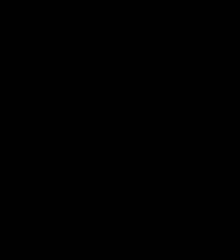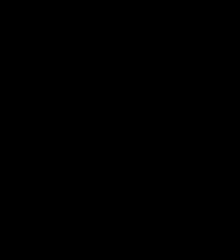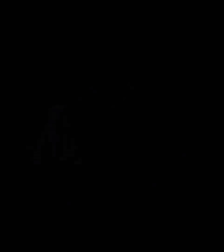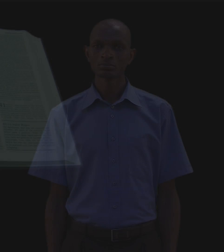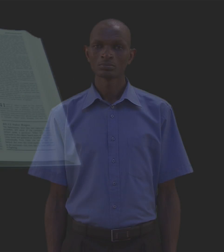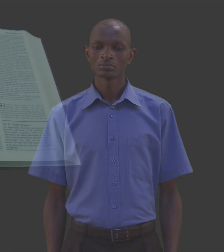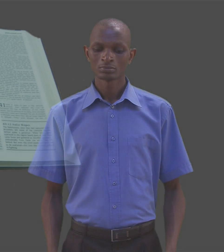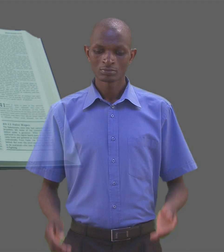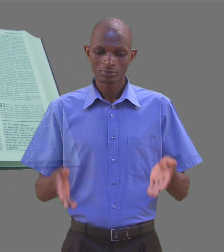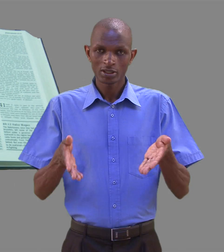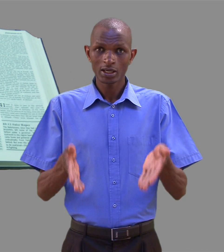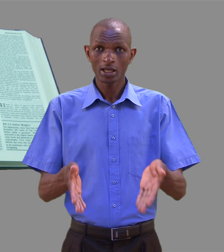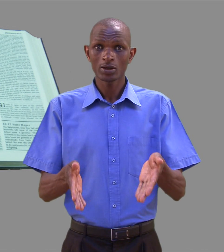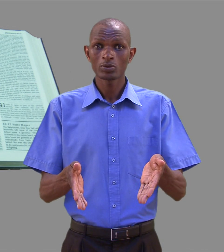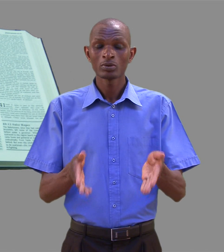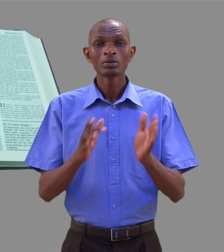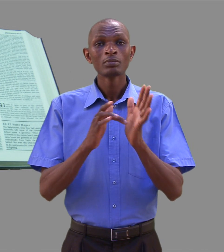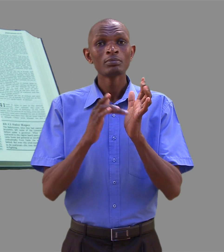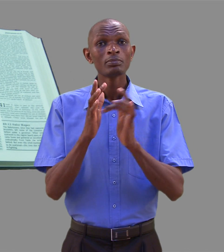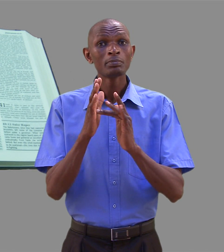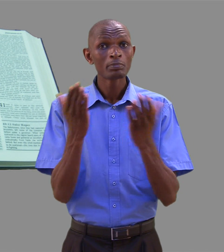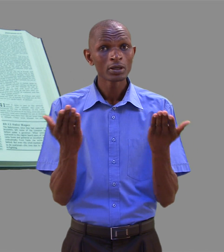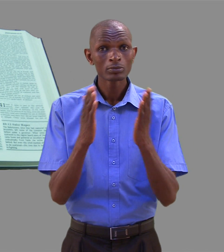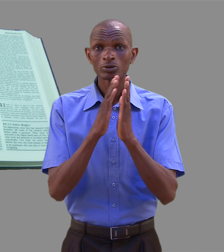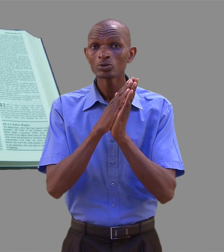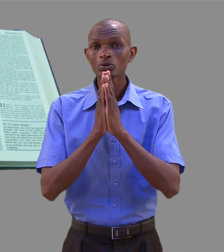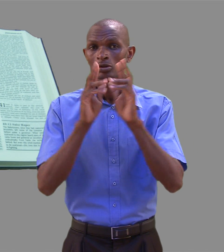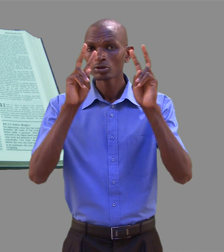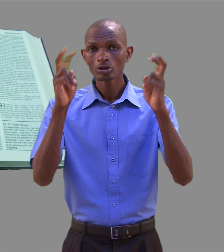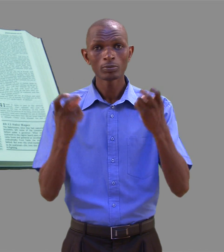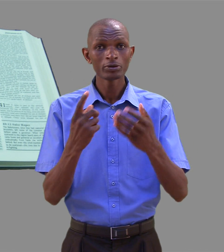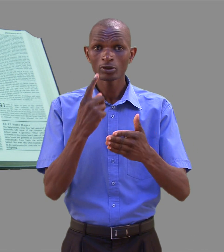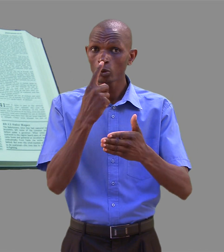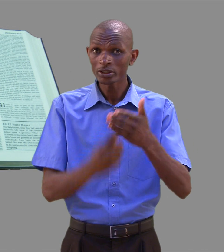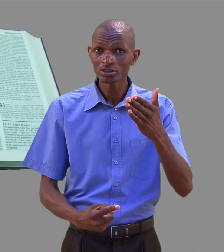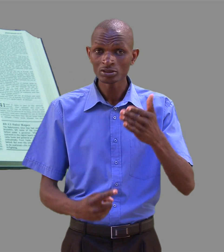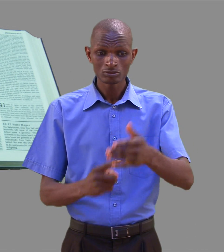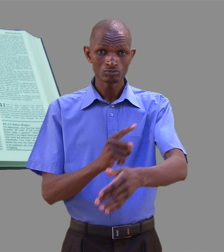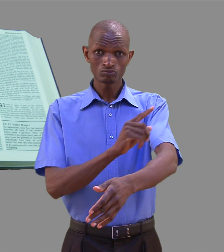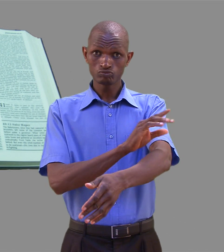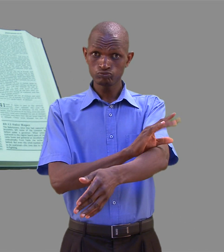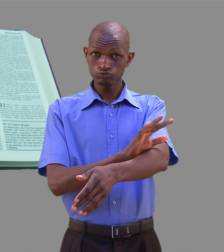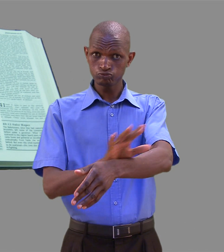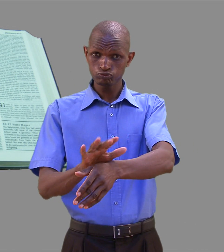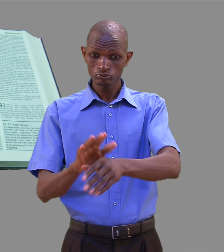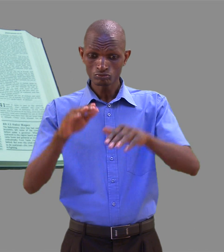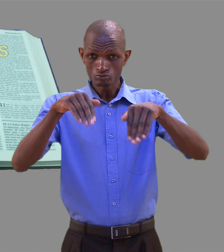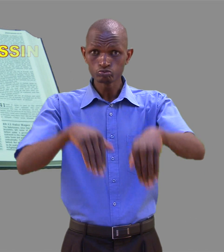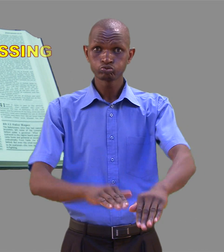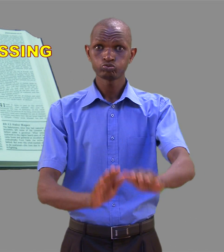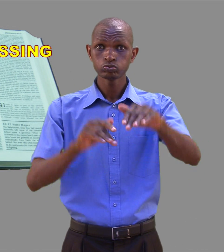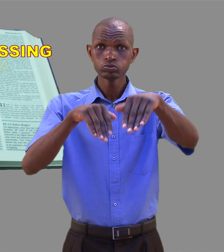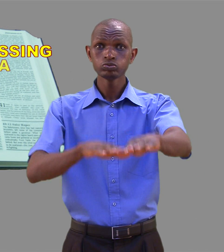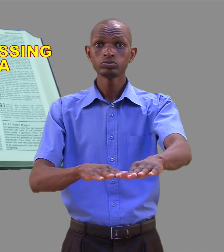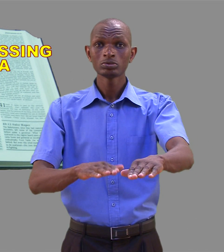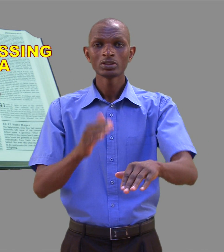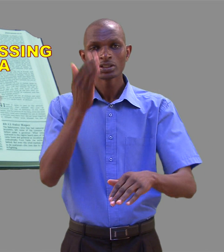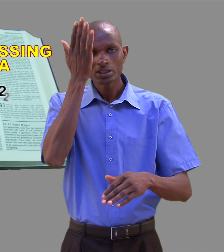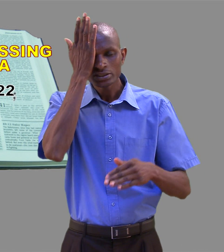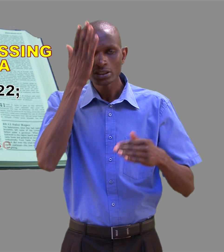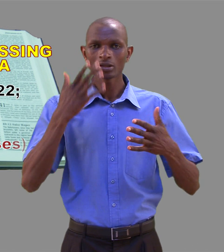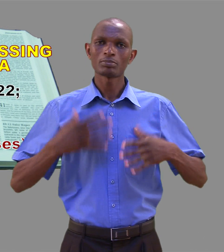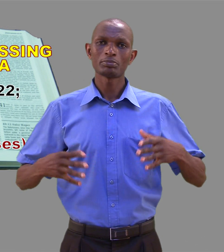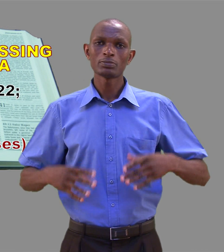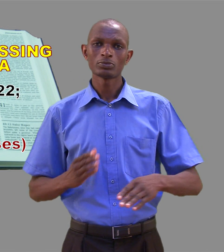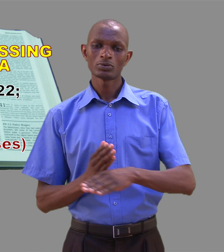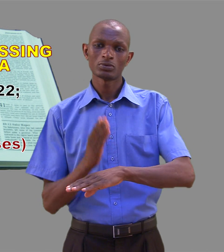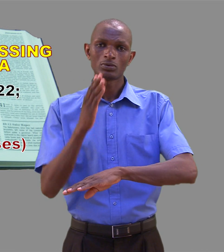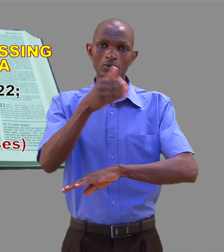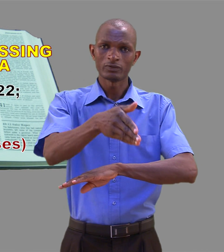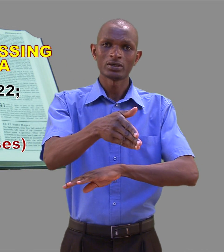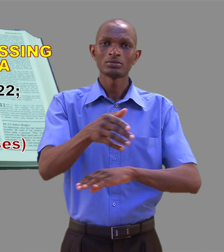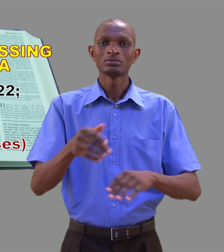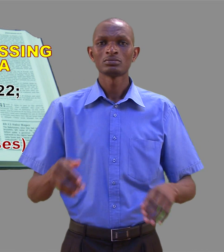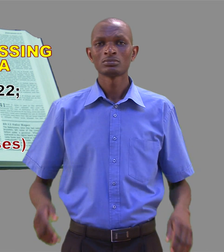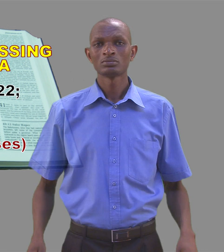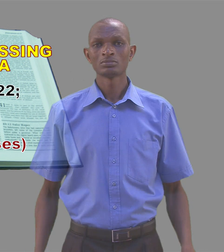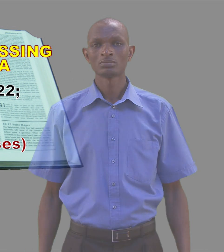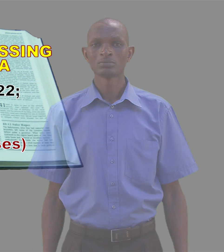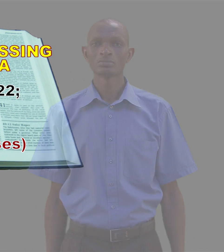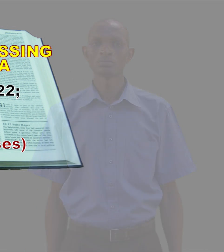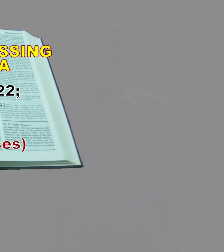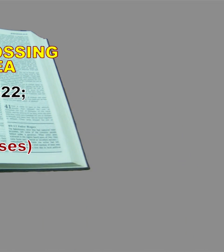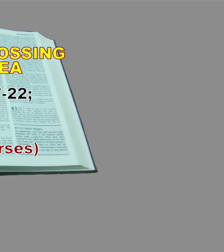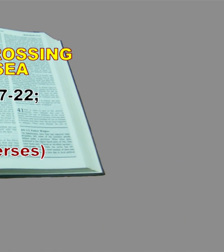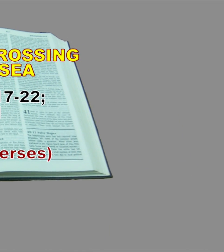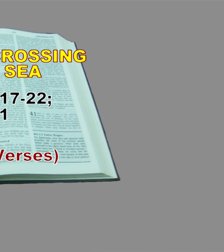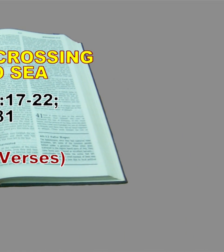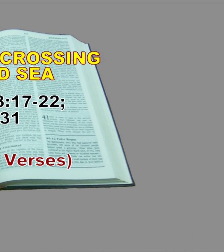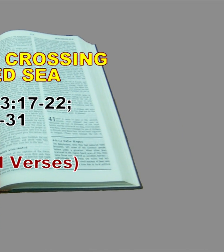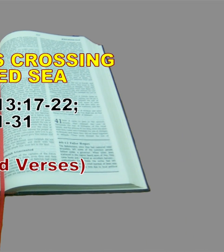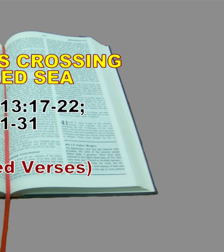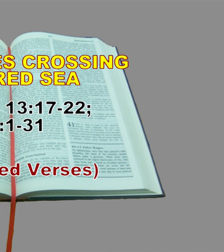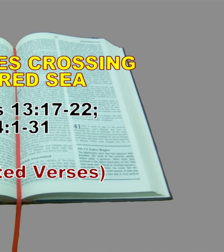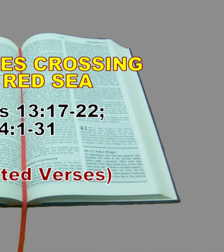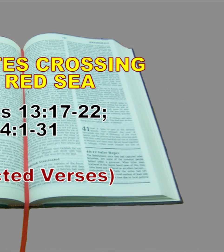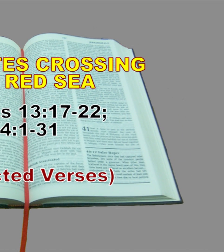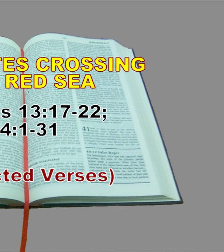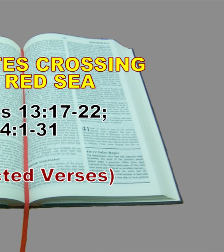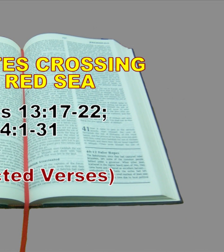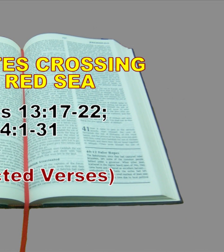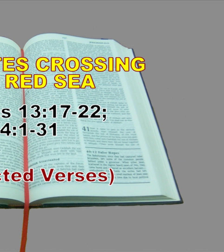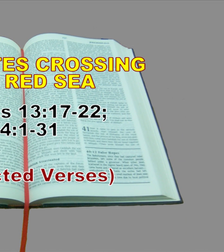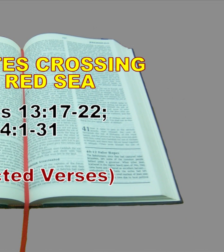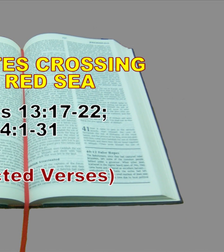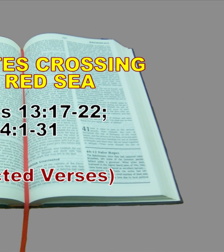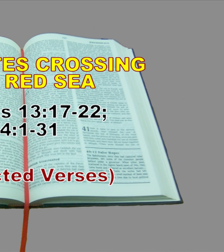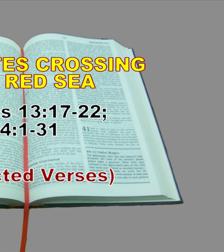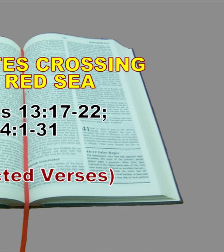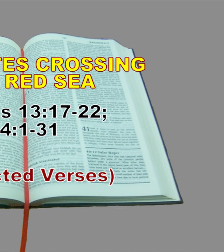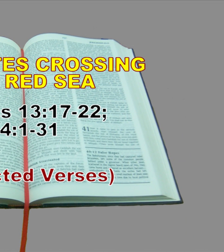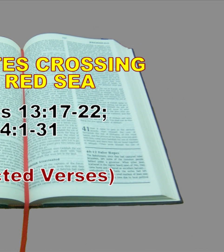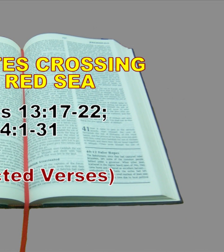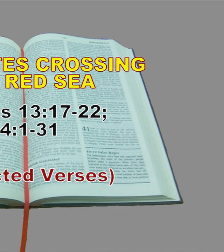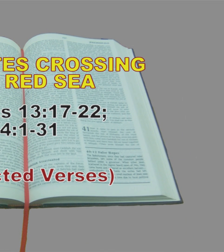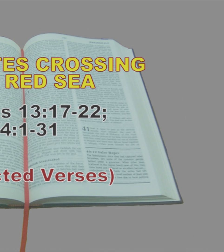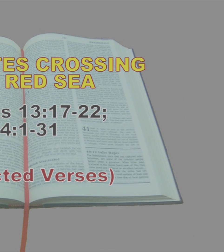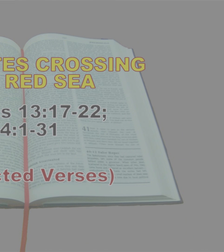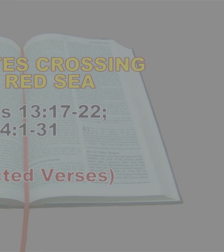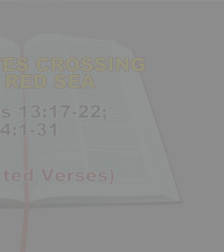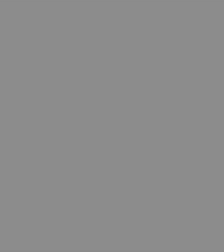Israelites crossing the Red Sea